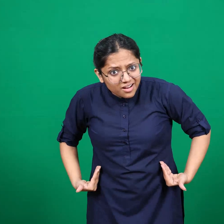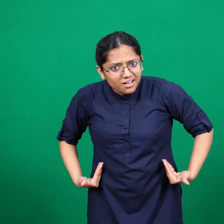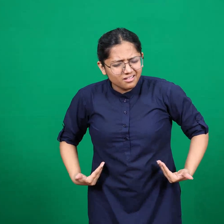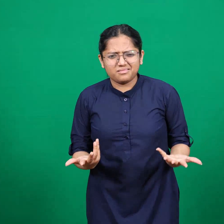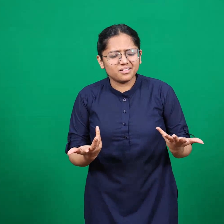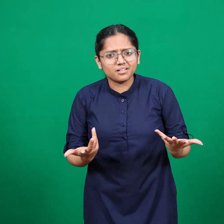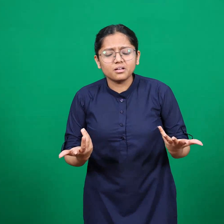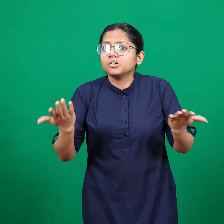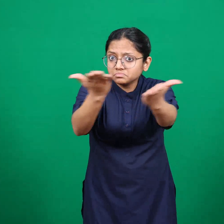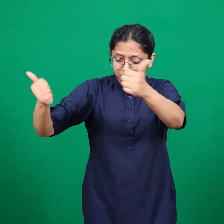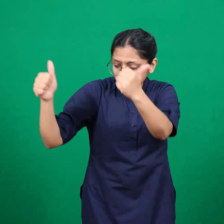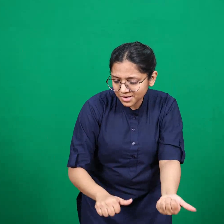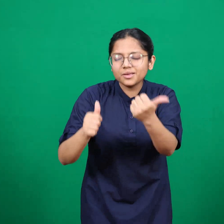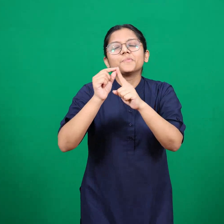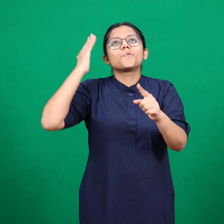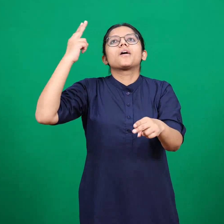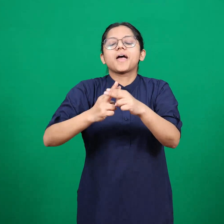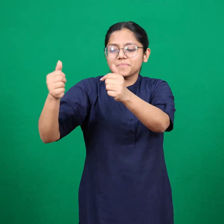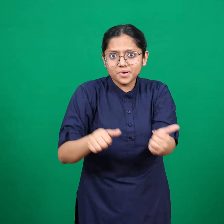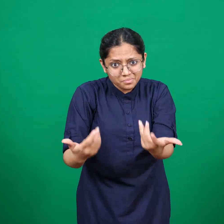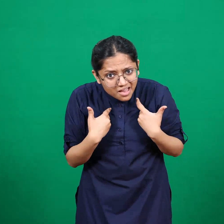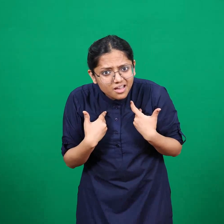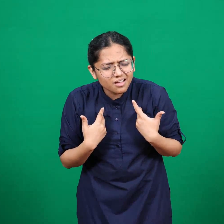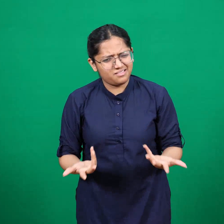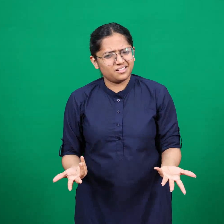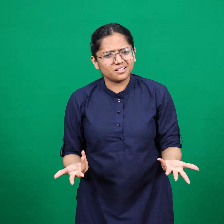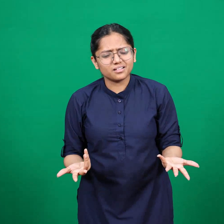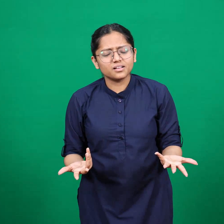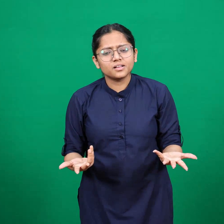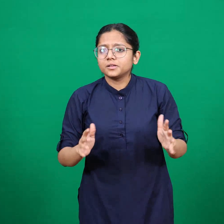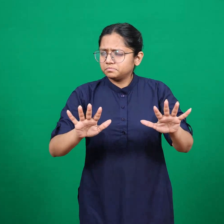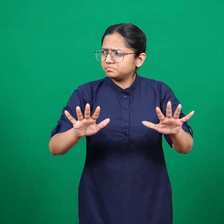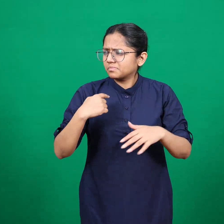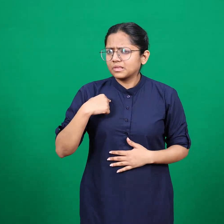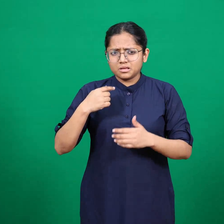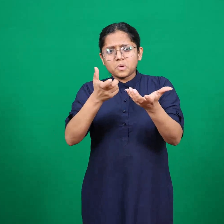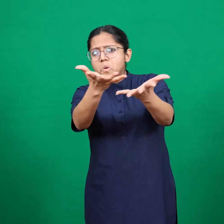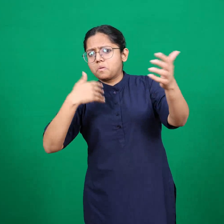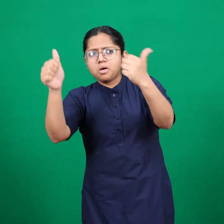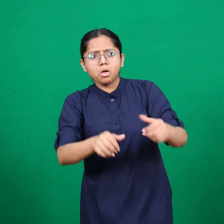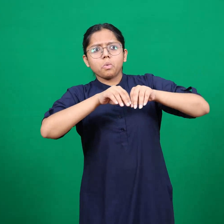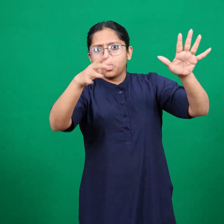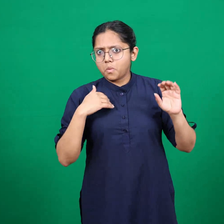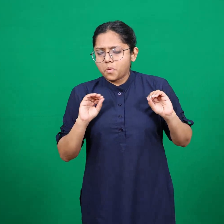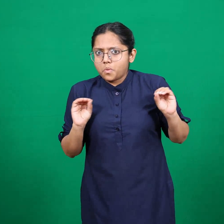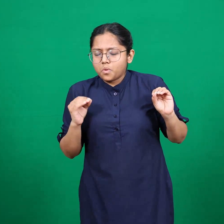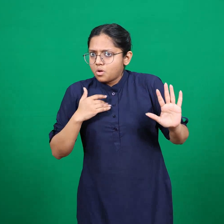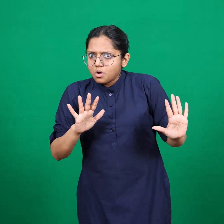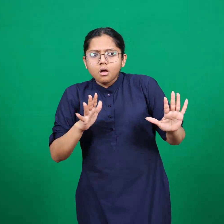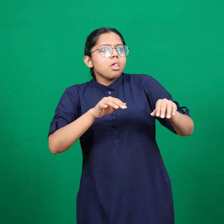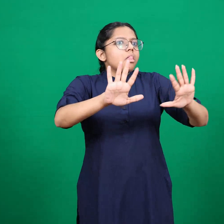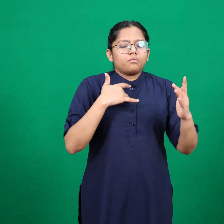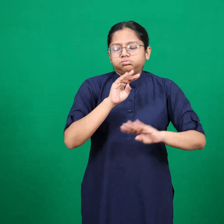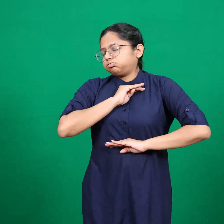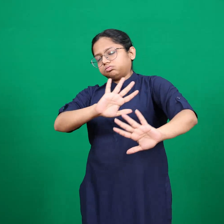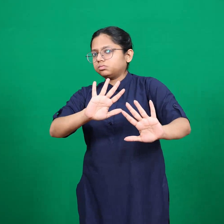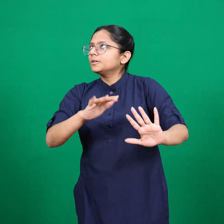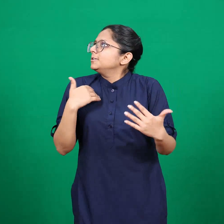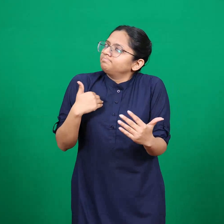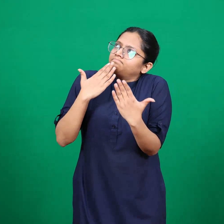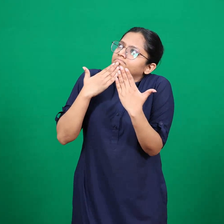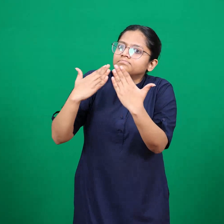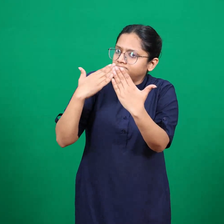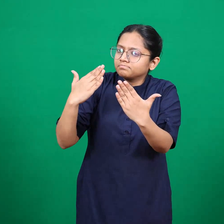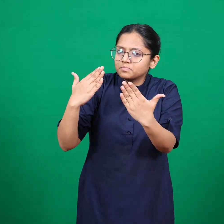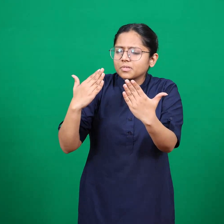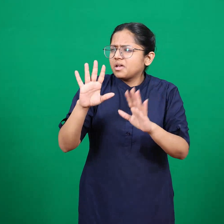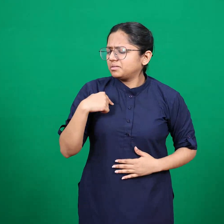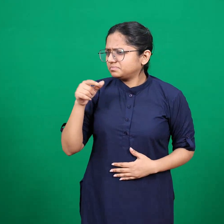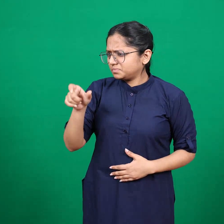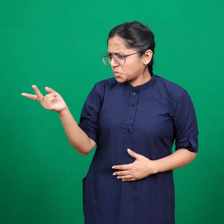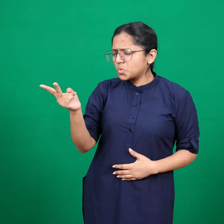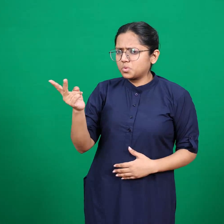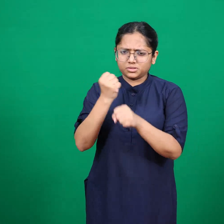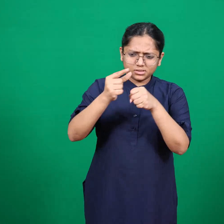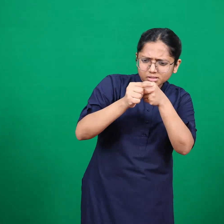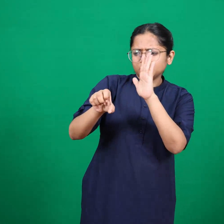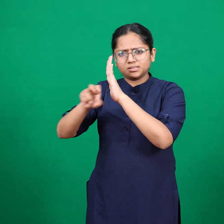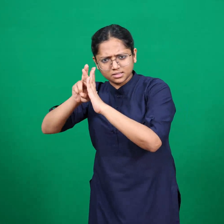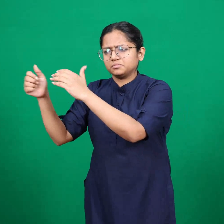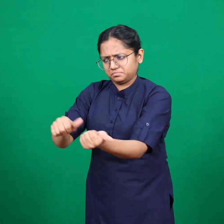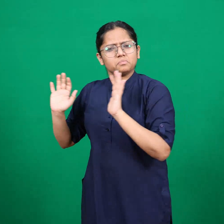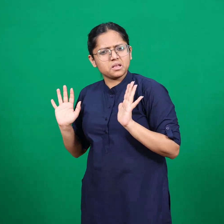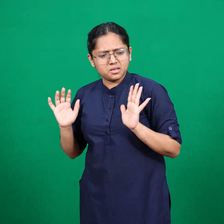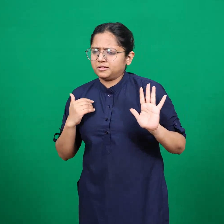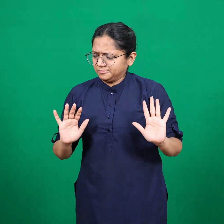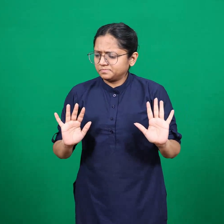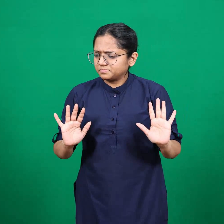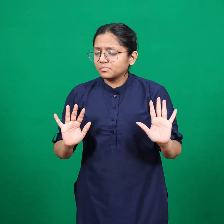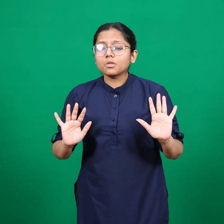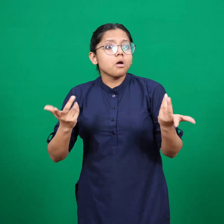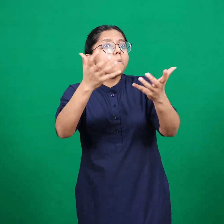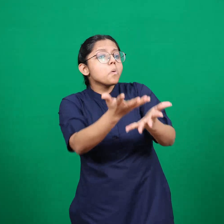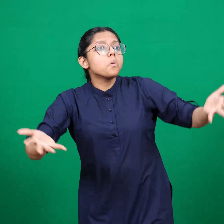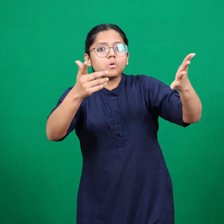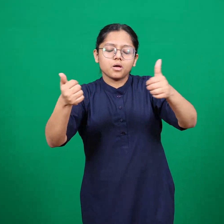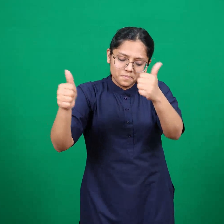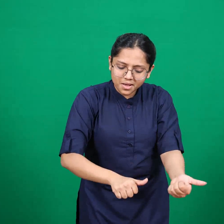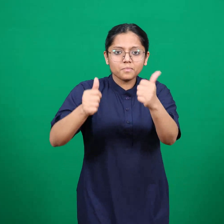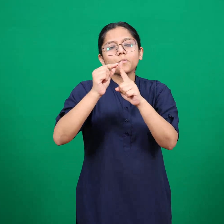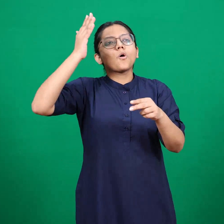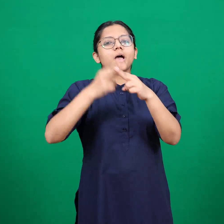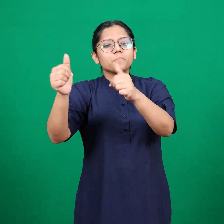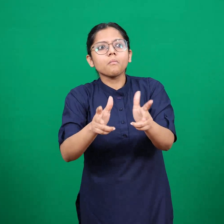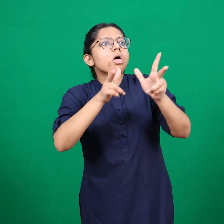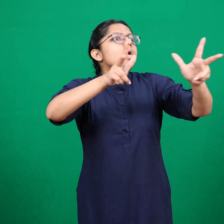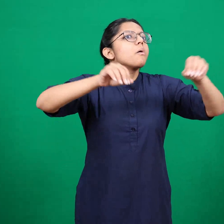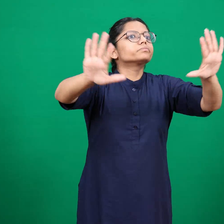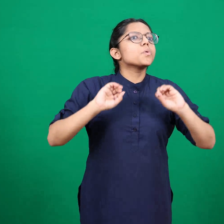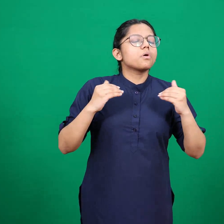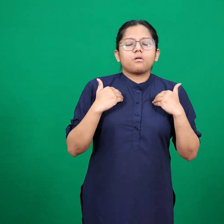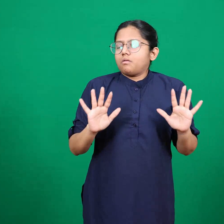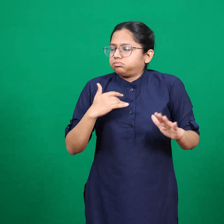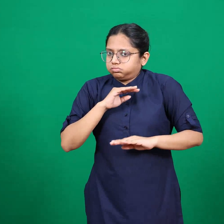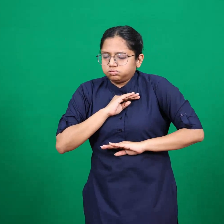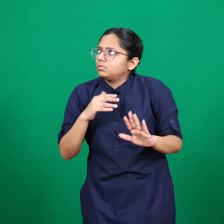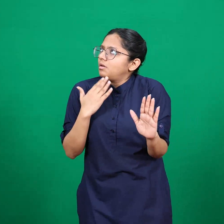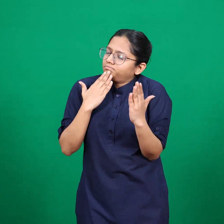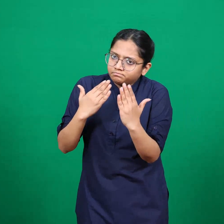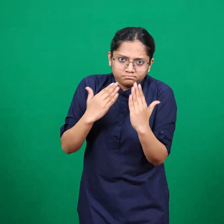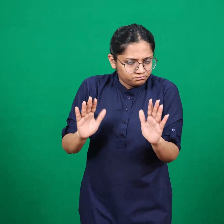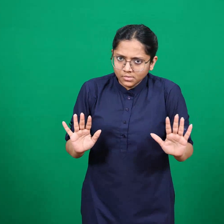I thank God that I did not baptize any of you except Crispus and Gaius, so no one can say that you were baptized into my name.